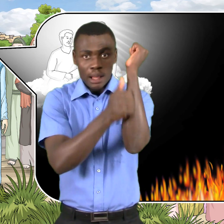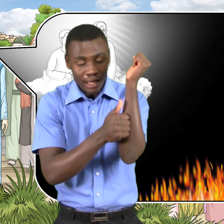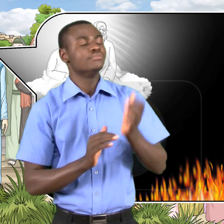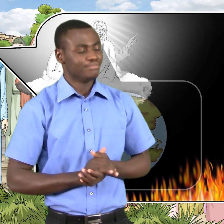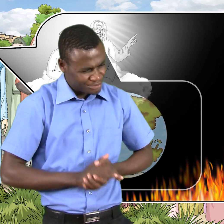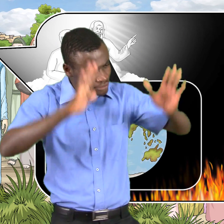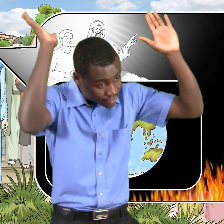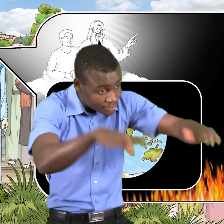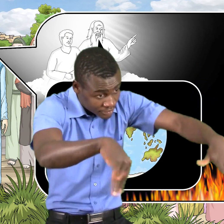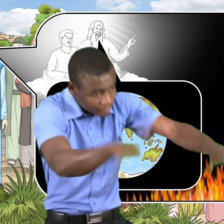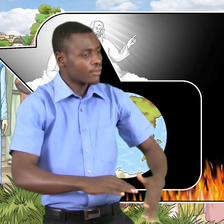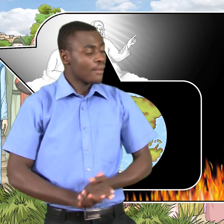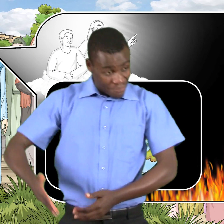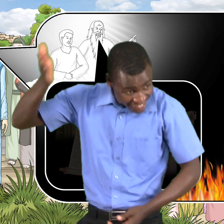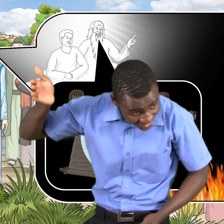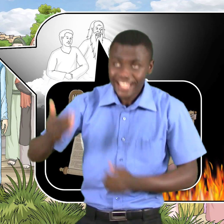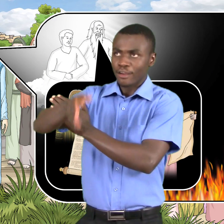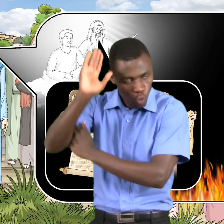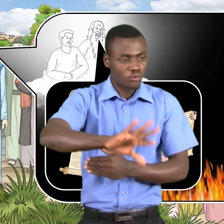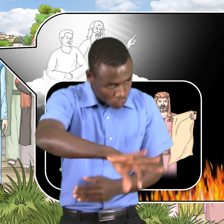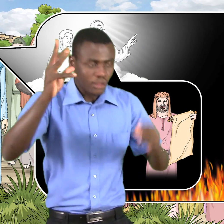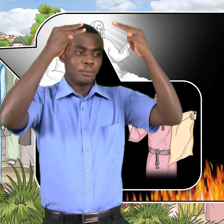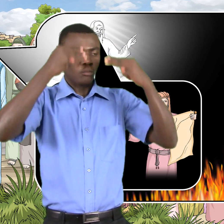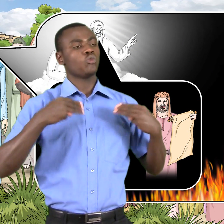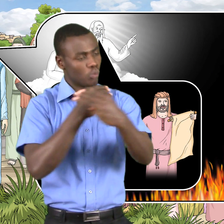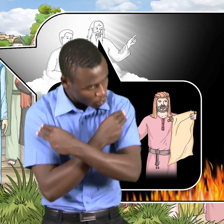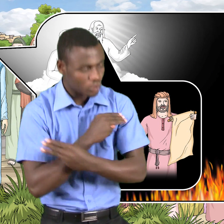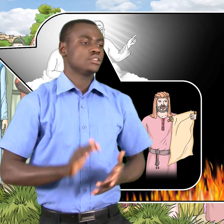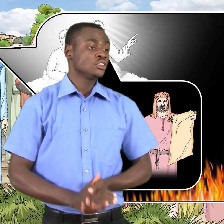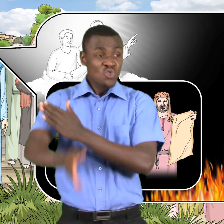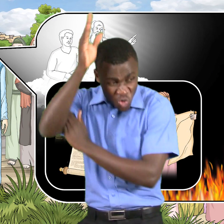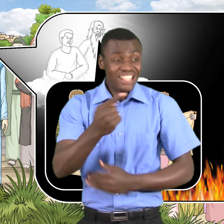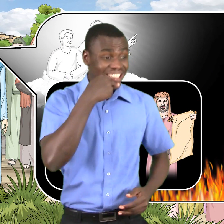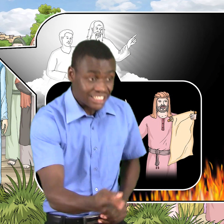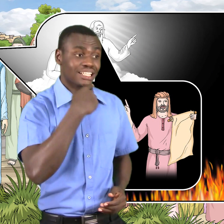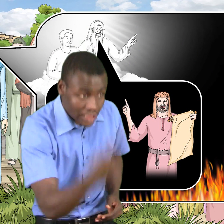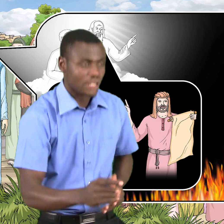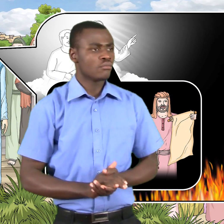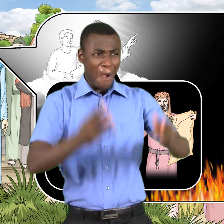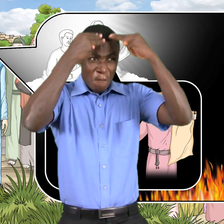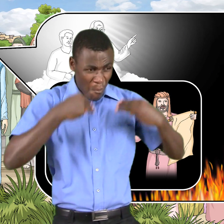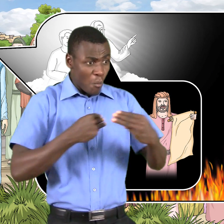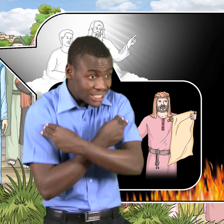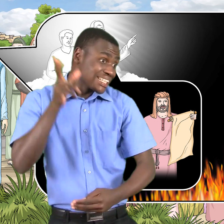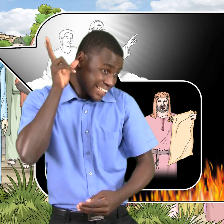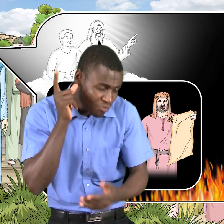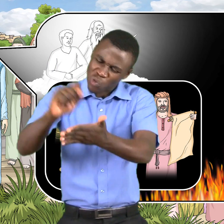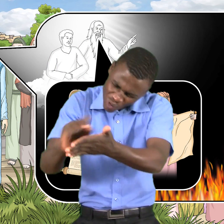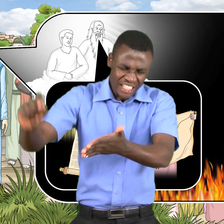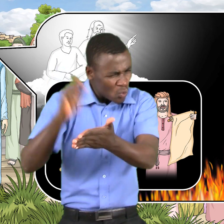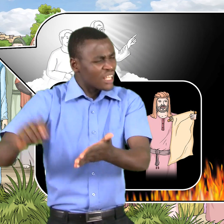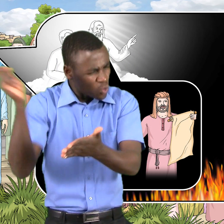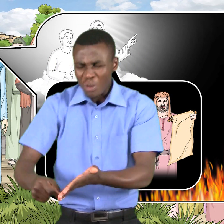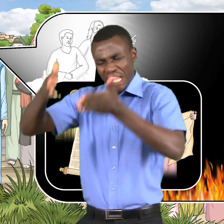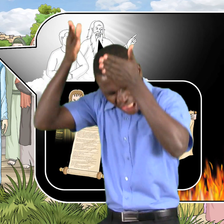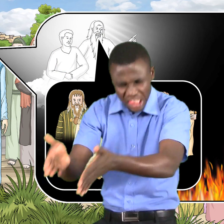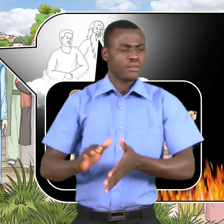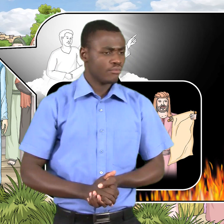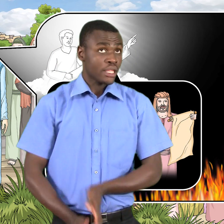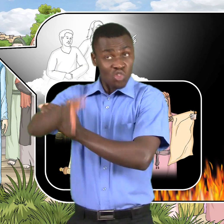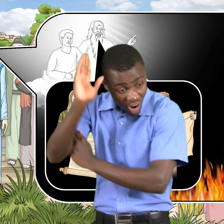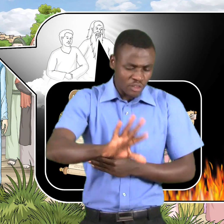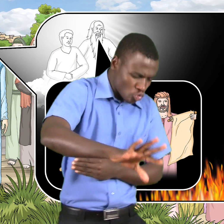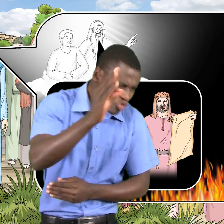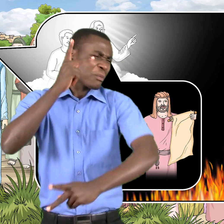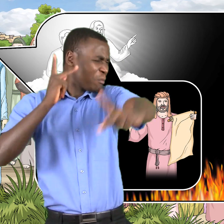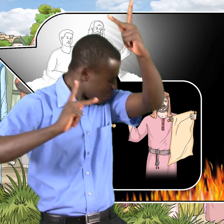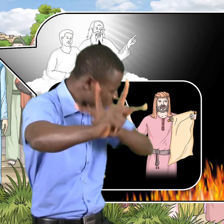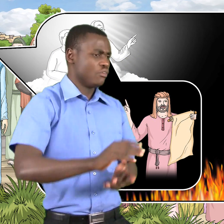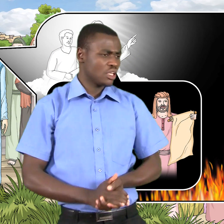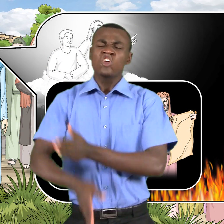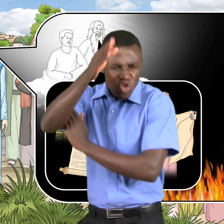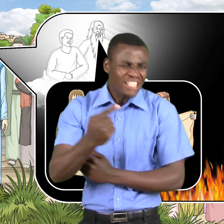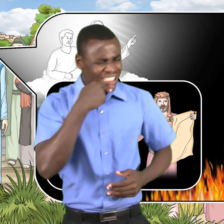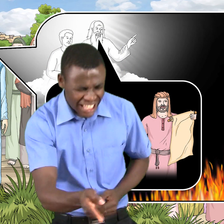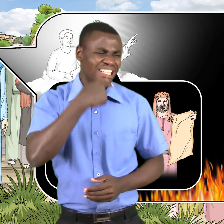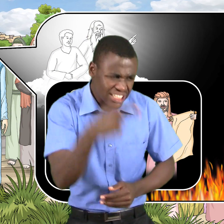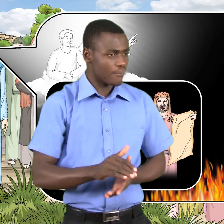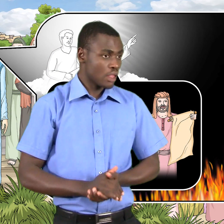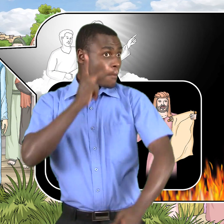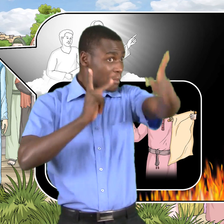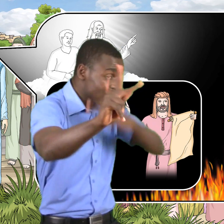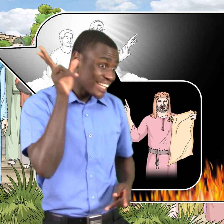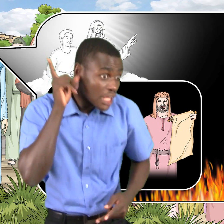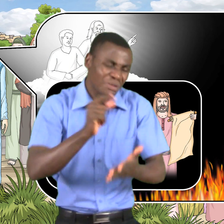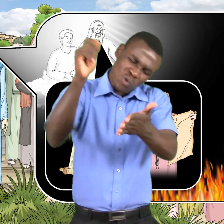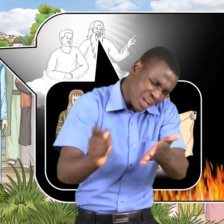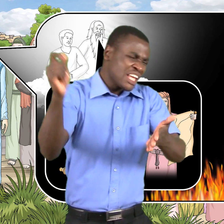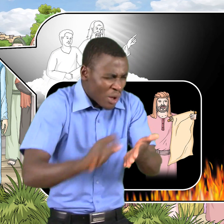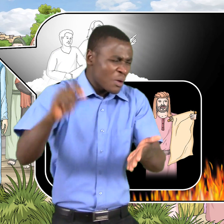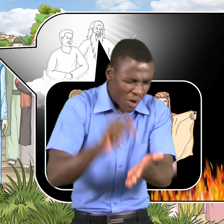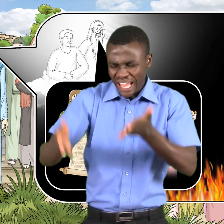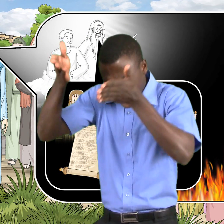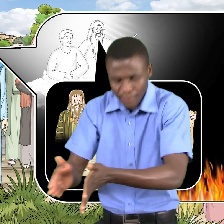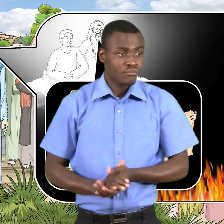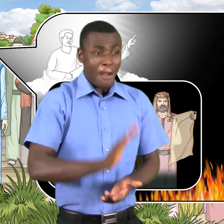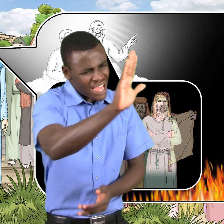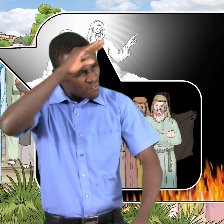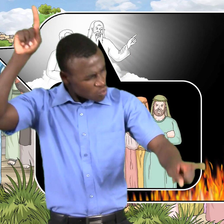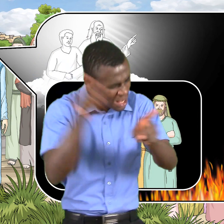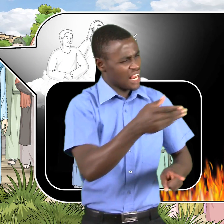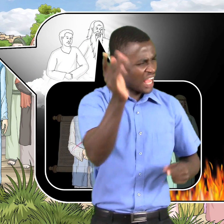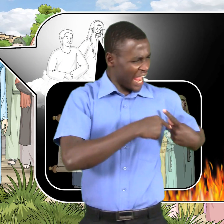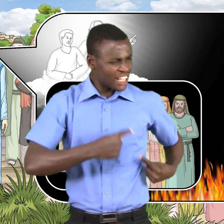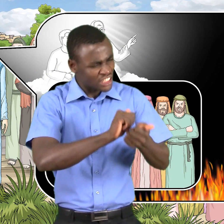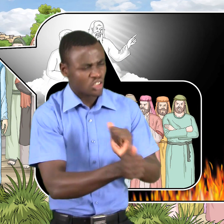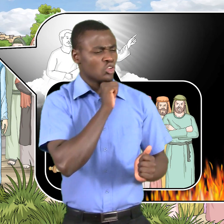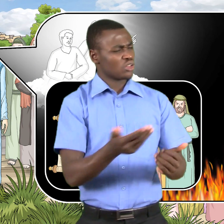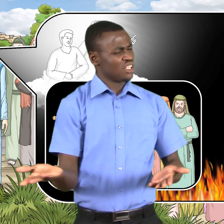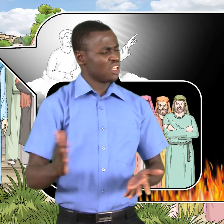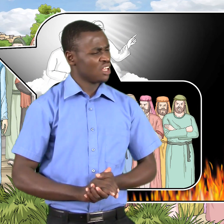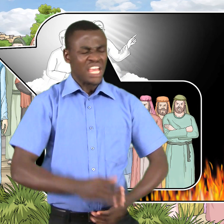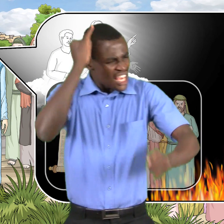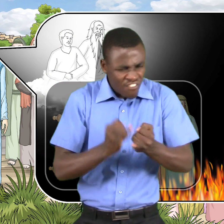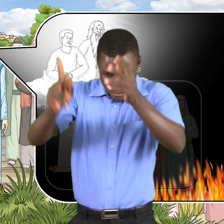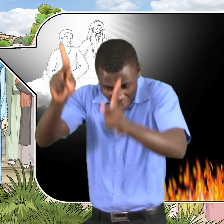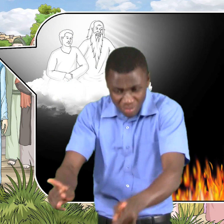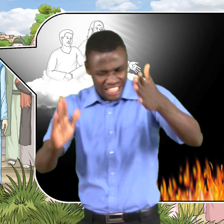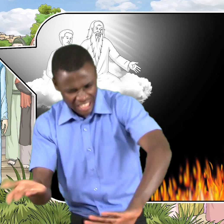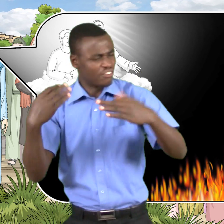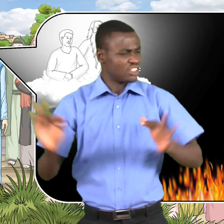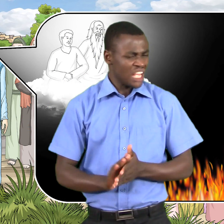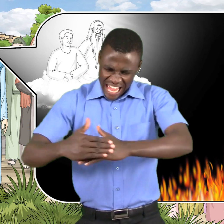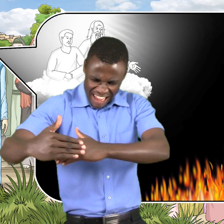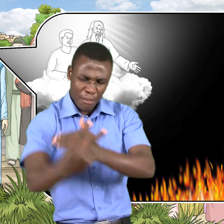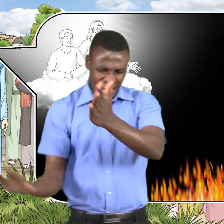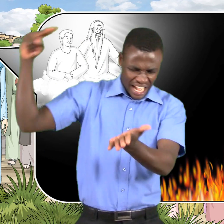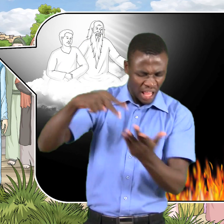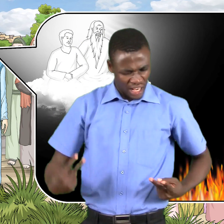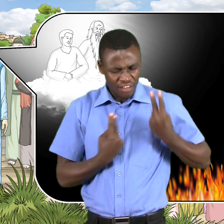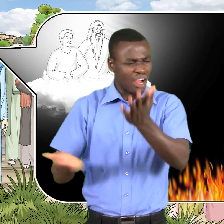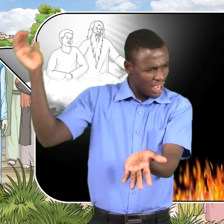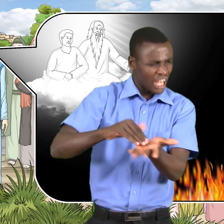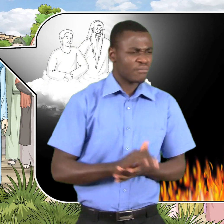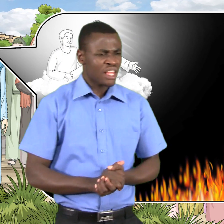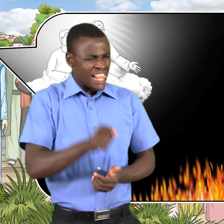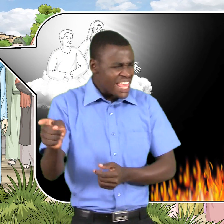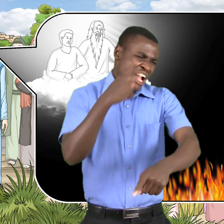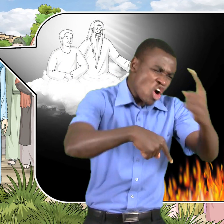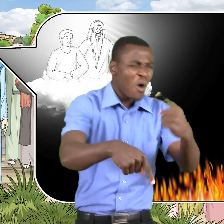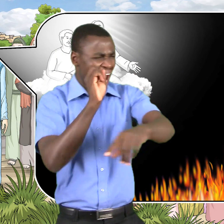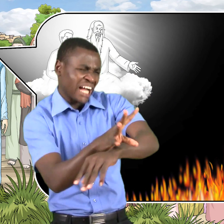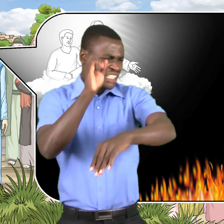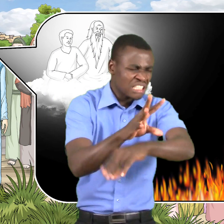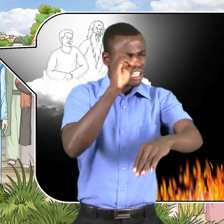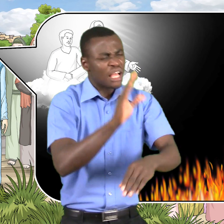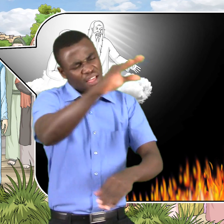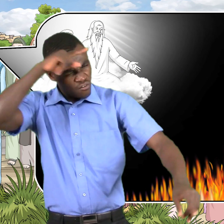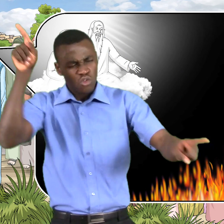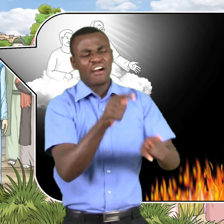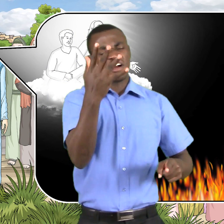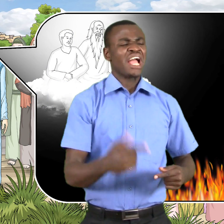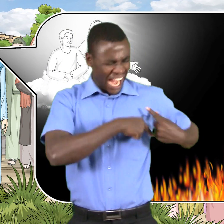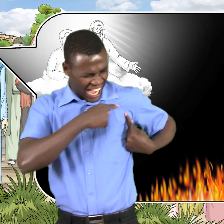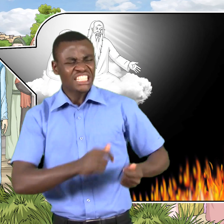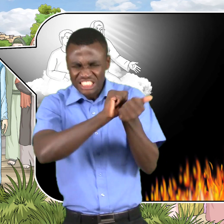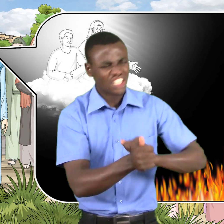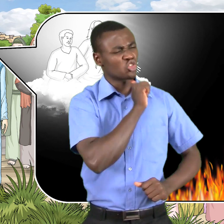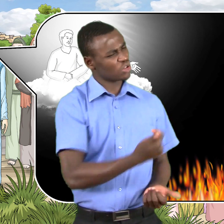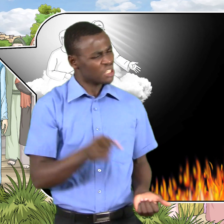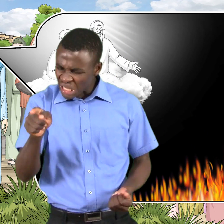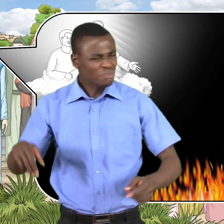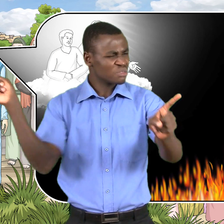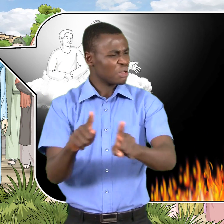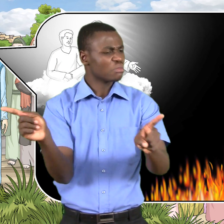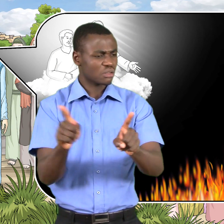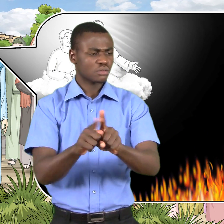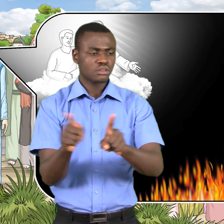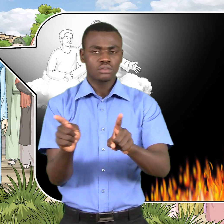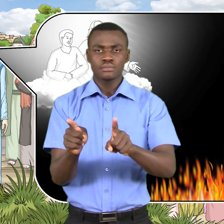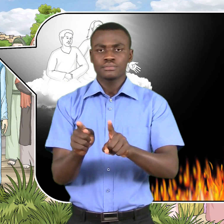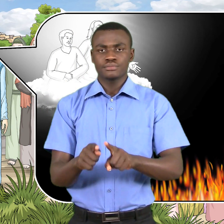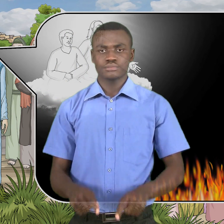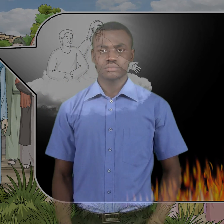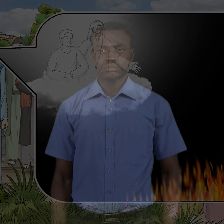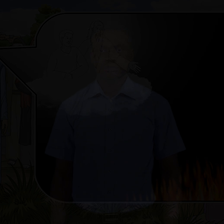Then Abraham said to him, ‘If they do not listen to Moses and the prophets, they will not be persuaded even if someone rises from the dead.’”